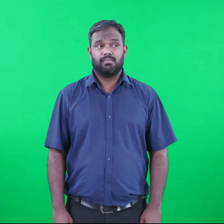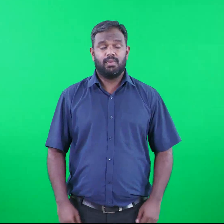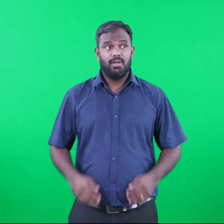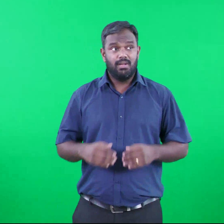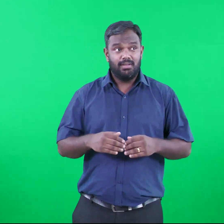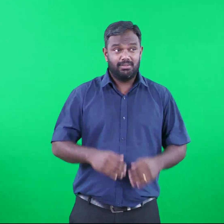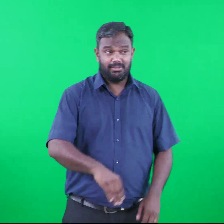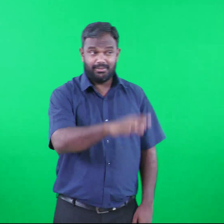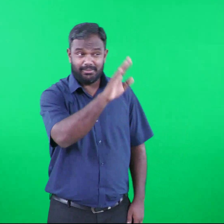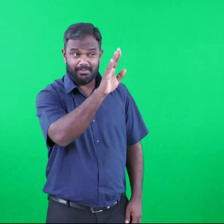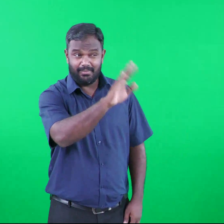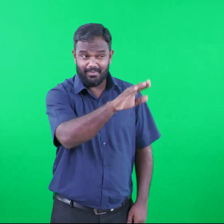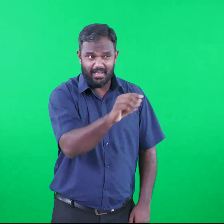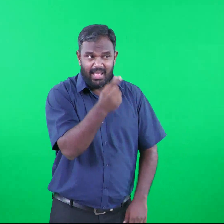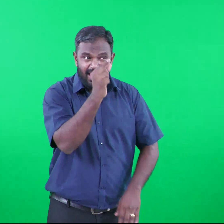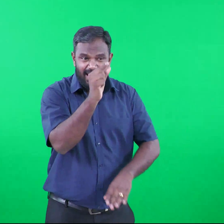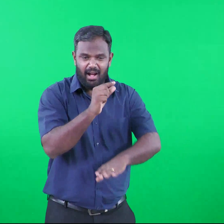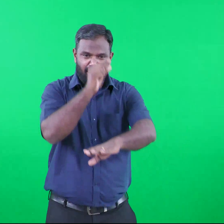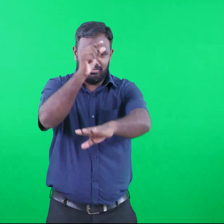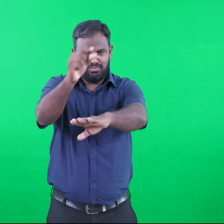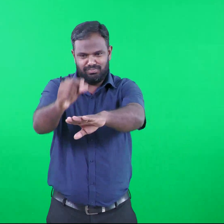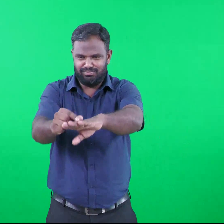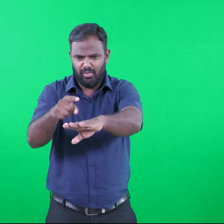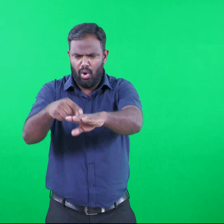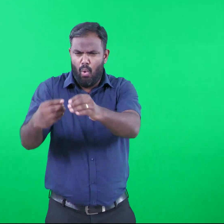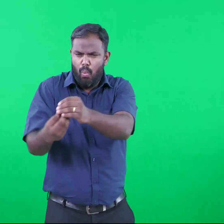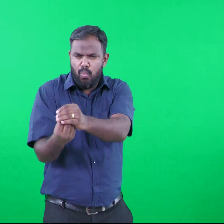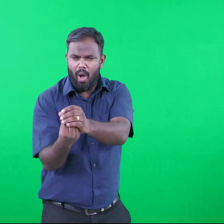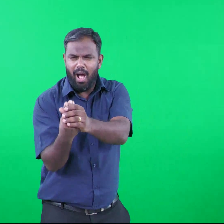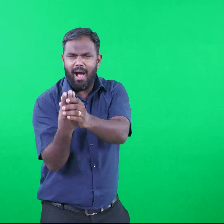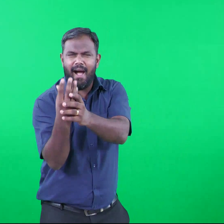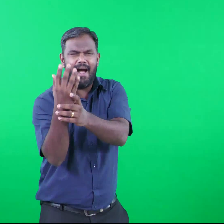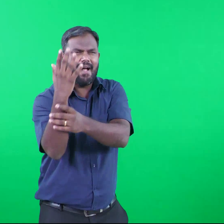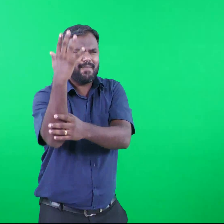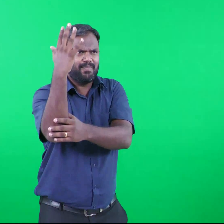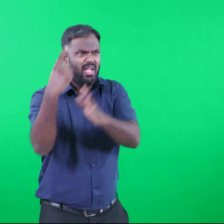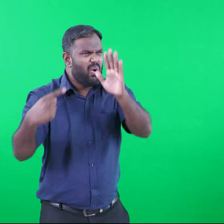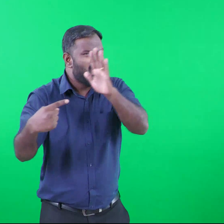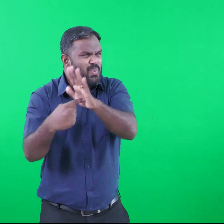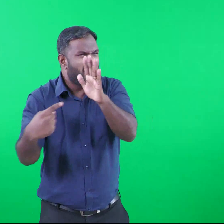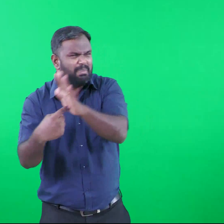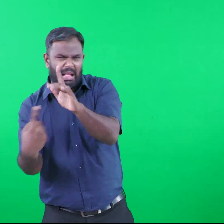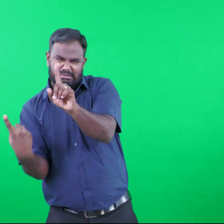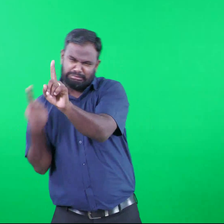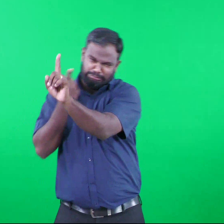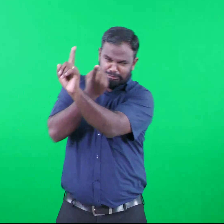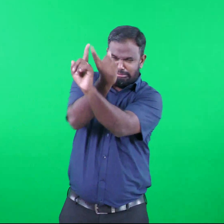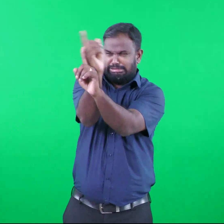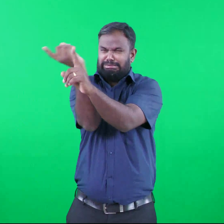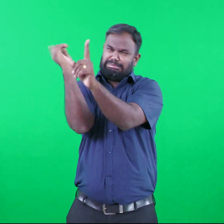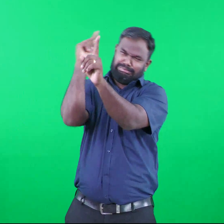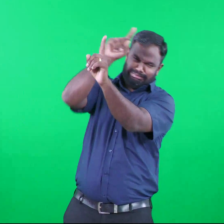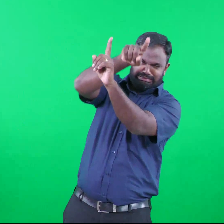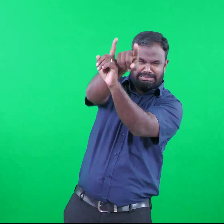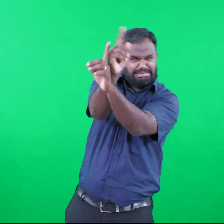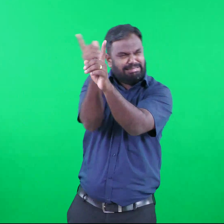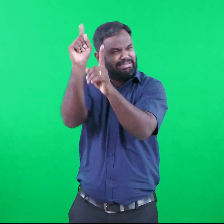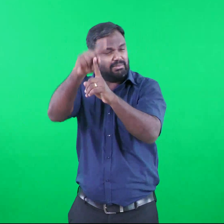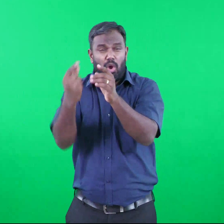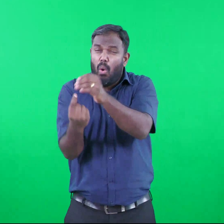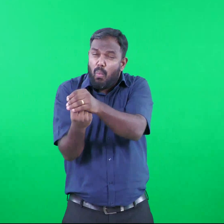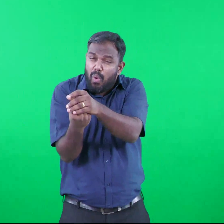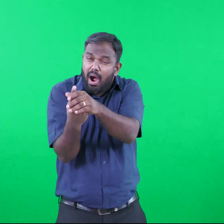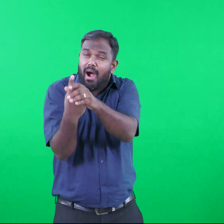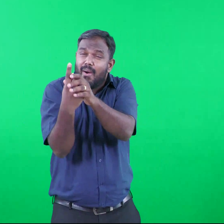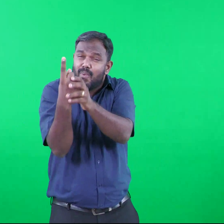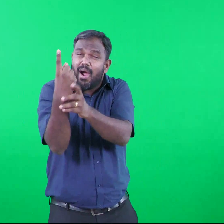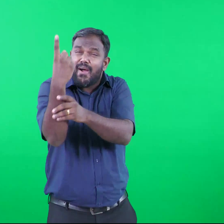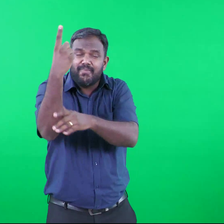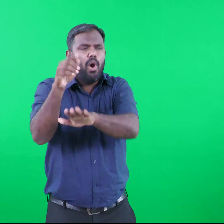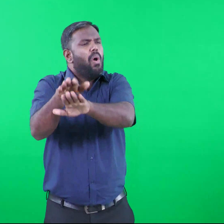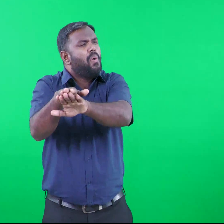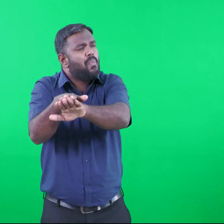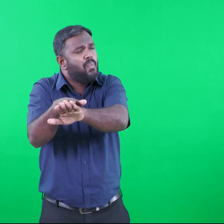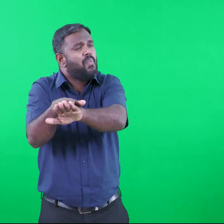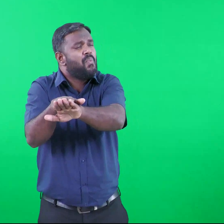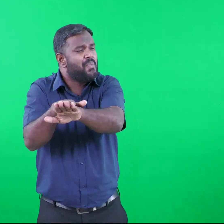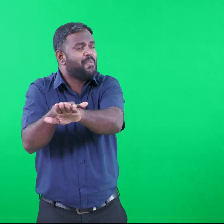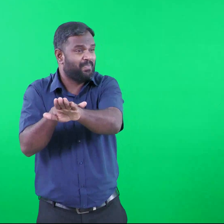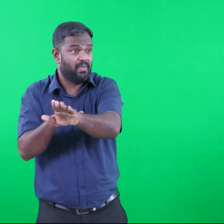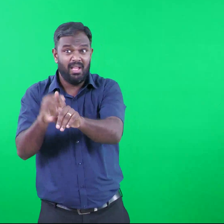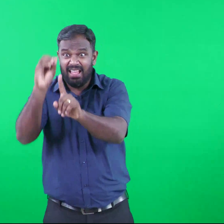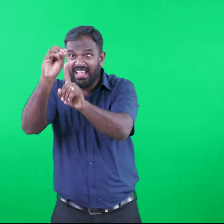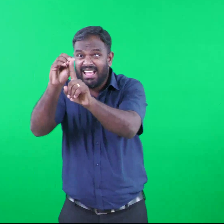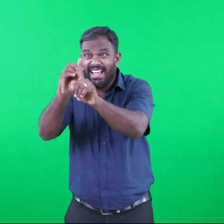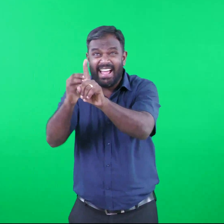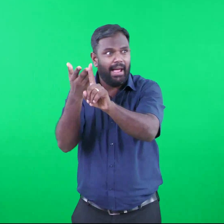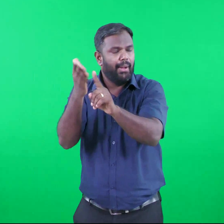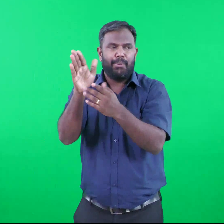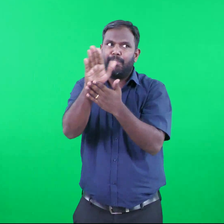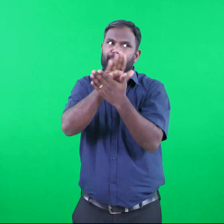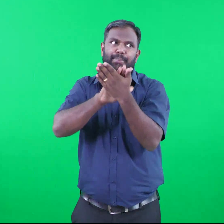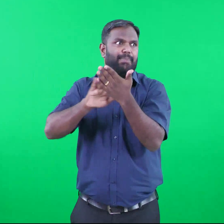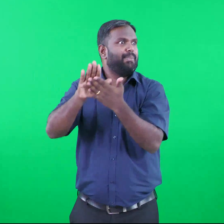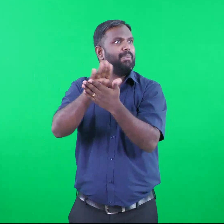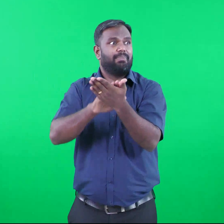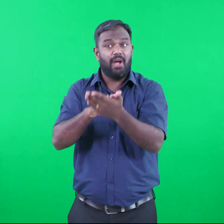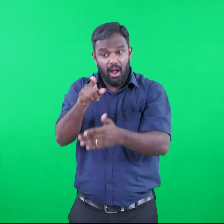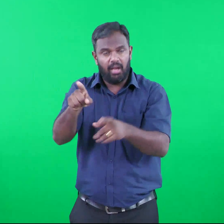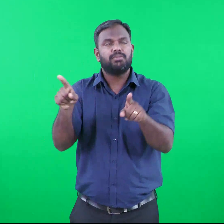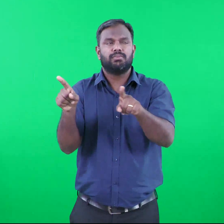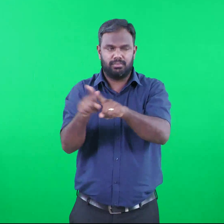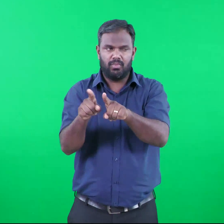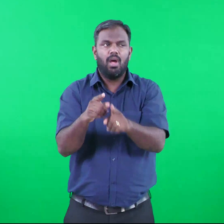Others are like the seeds sown among the thorns.